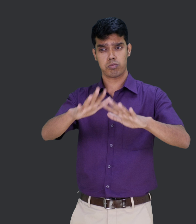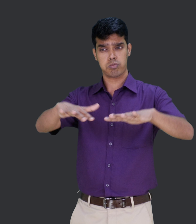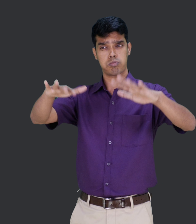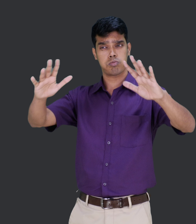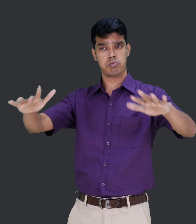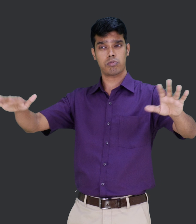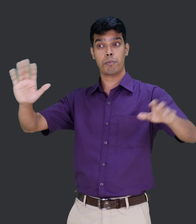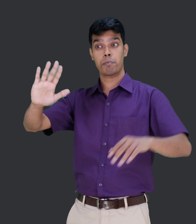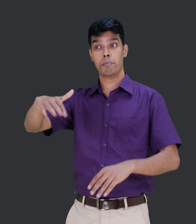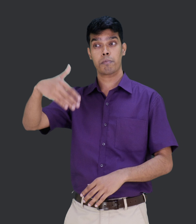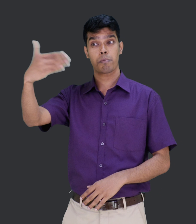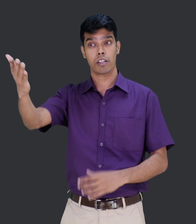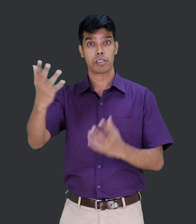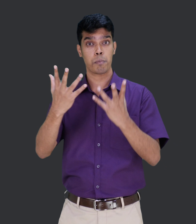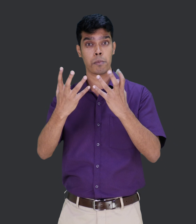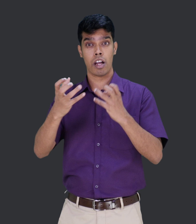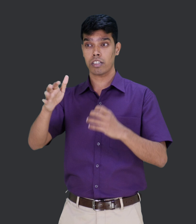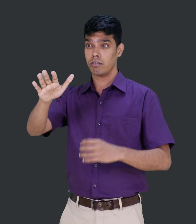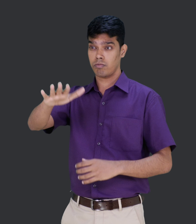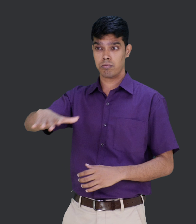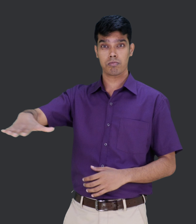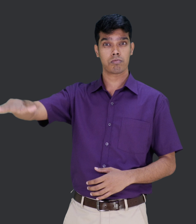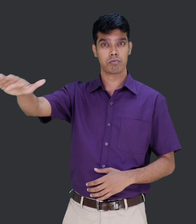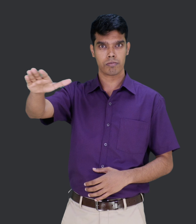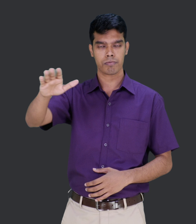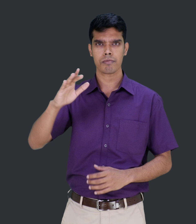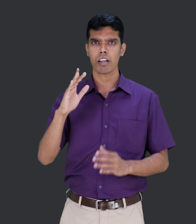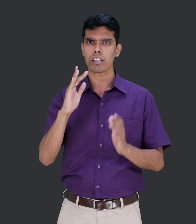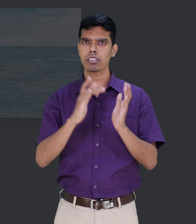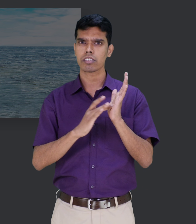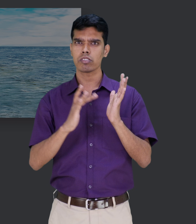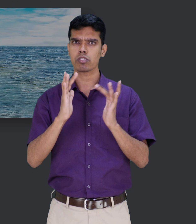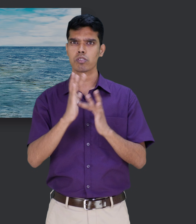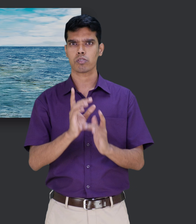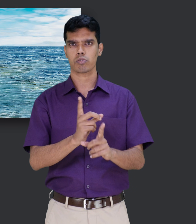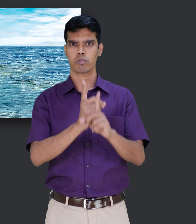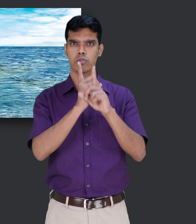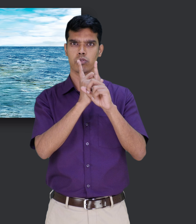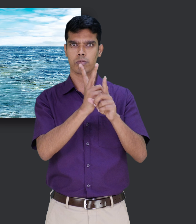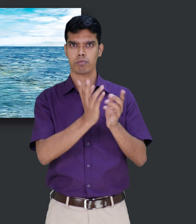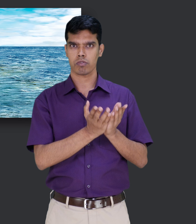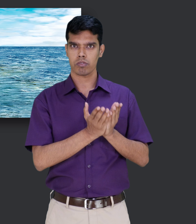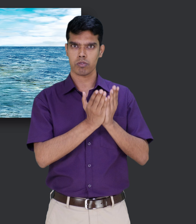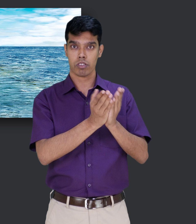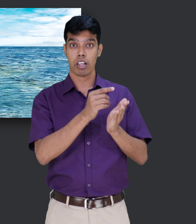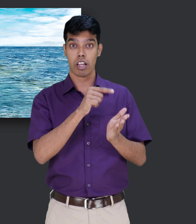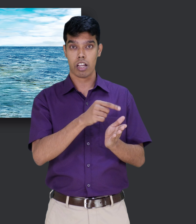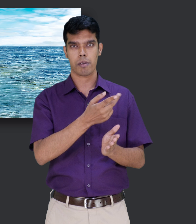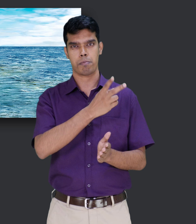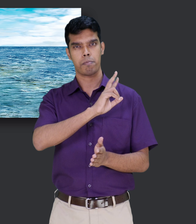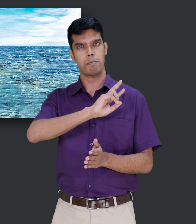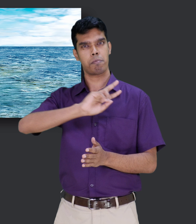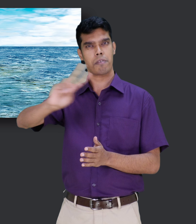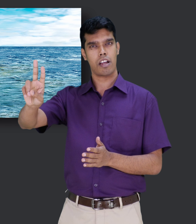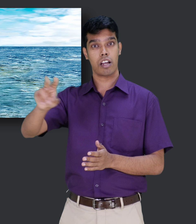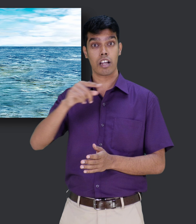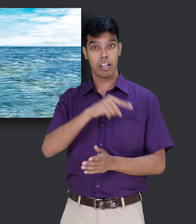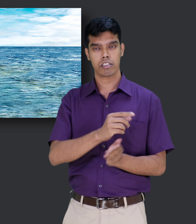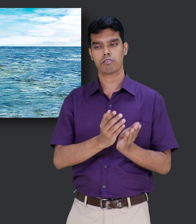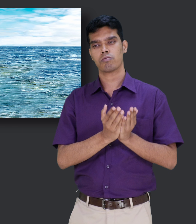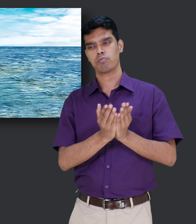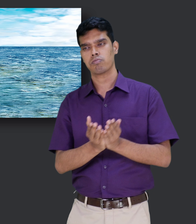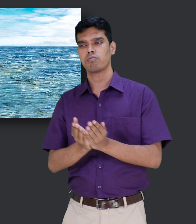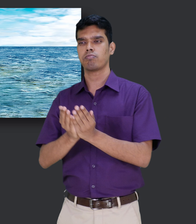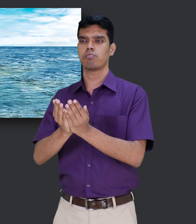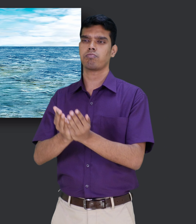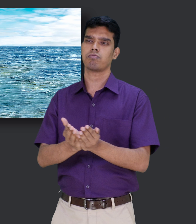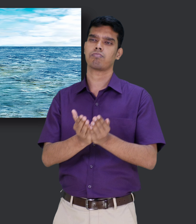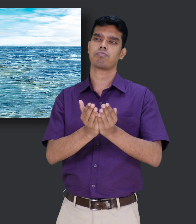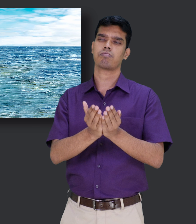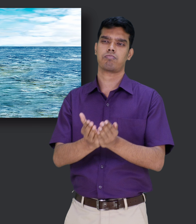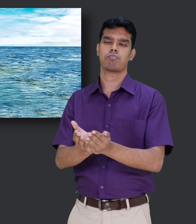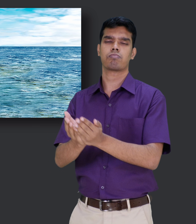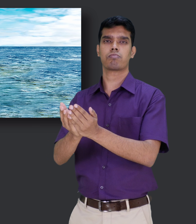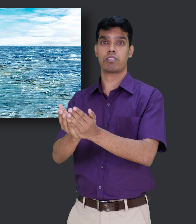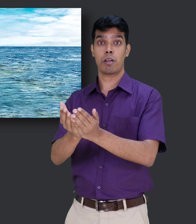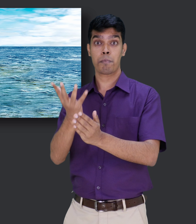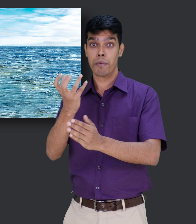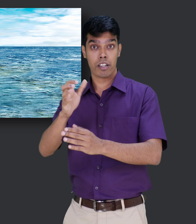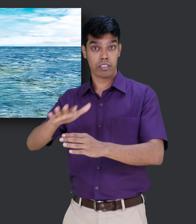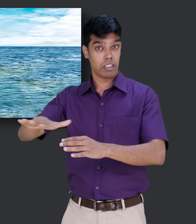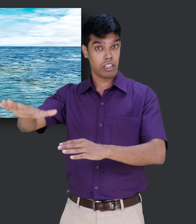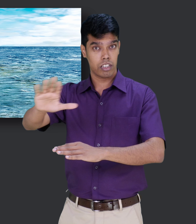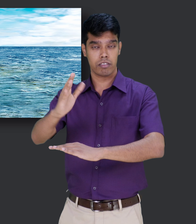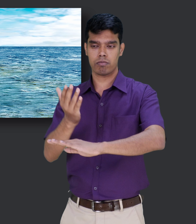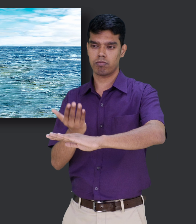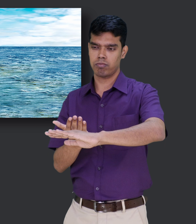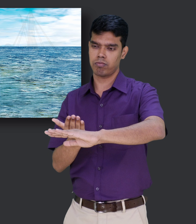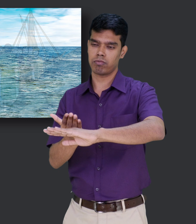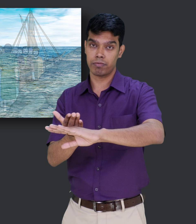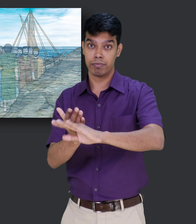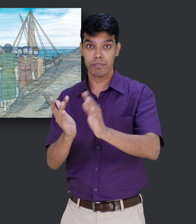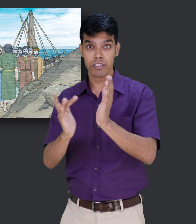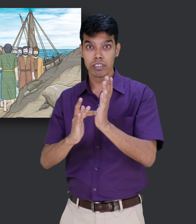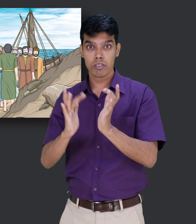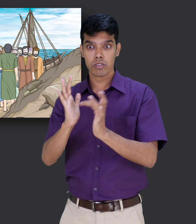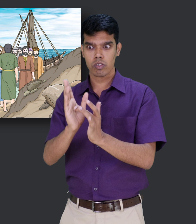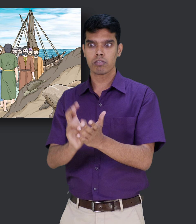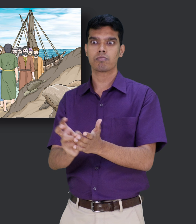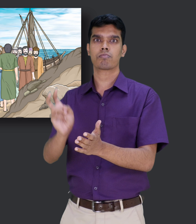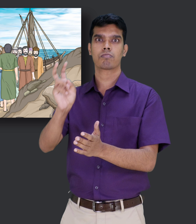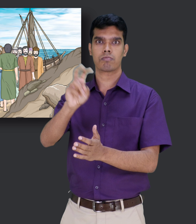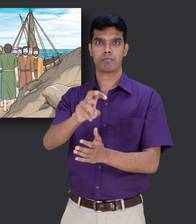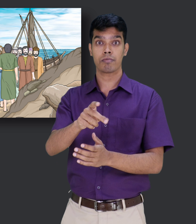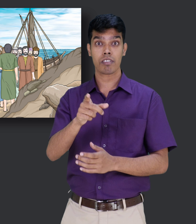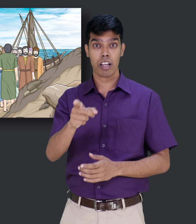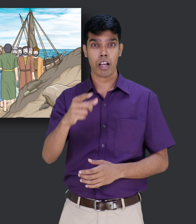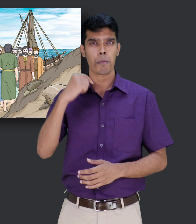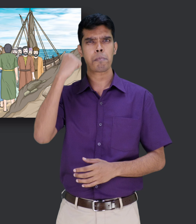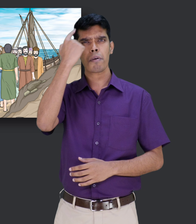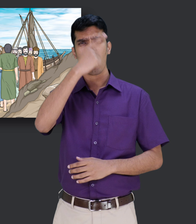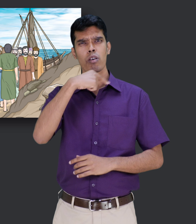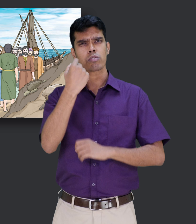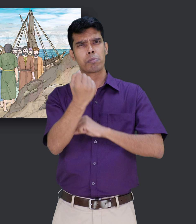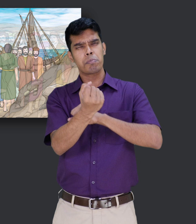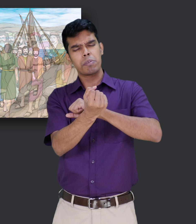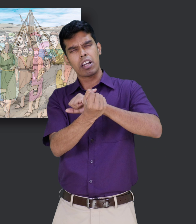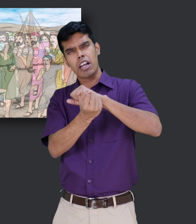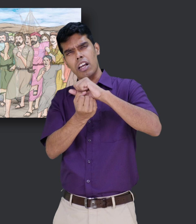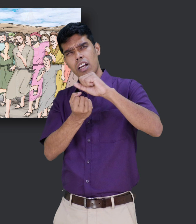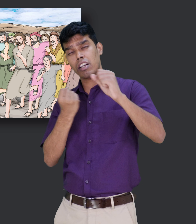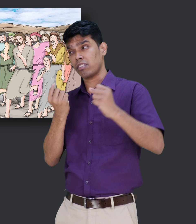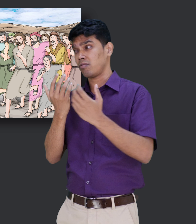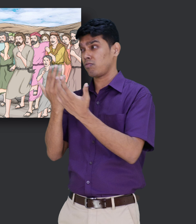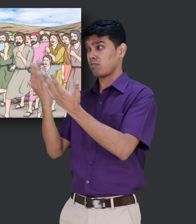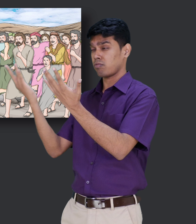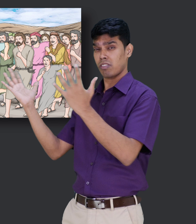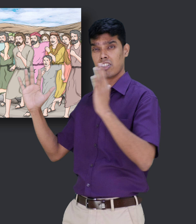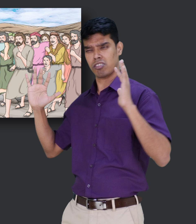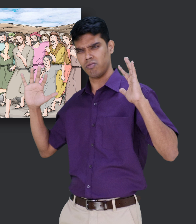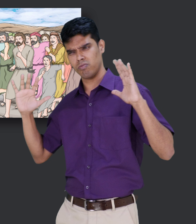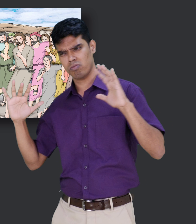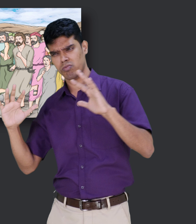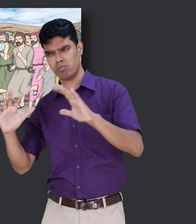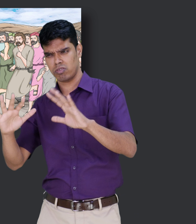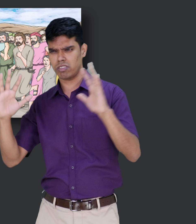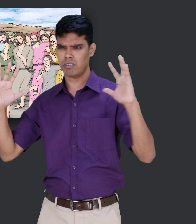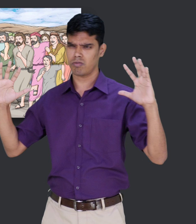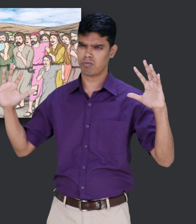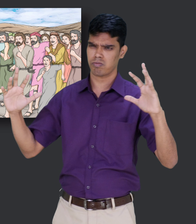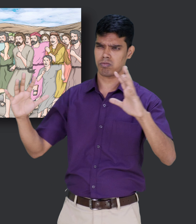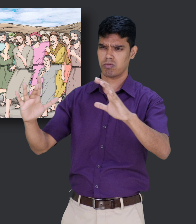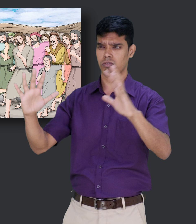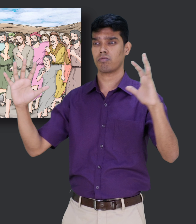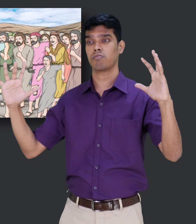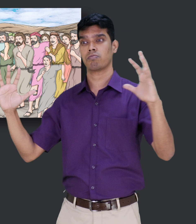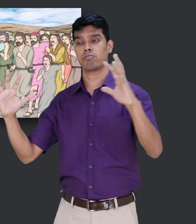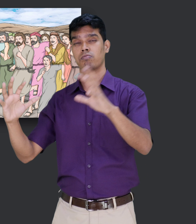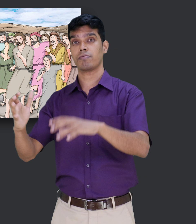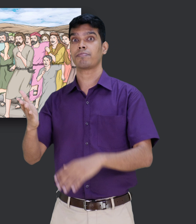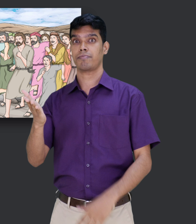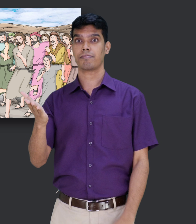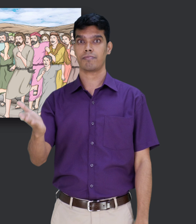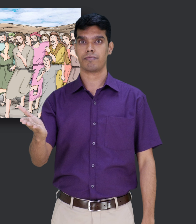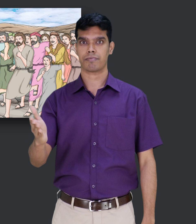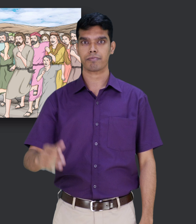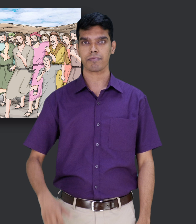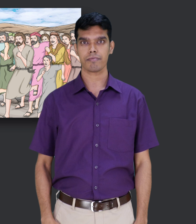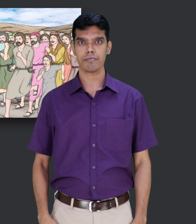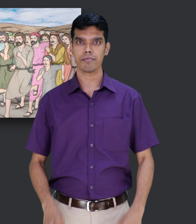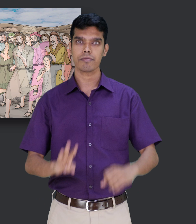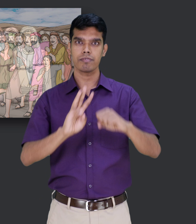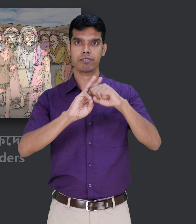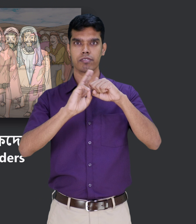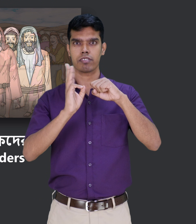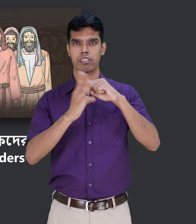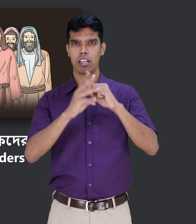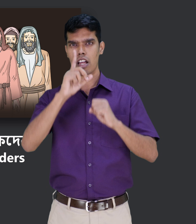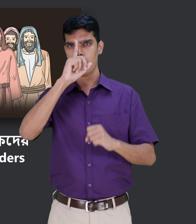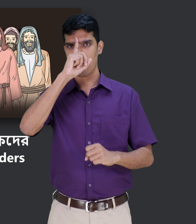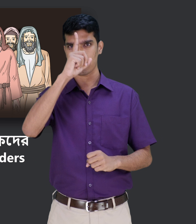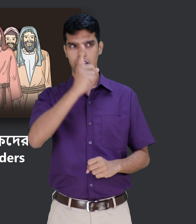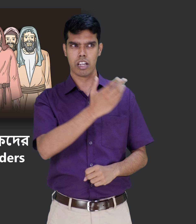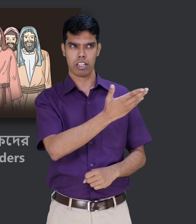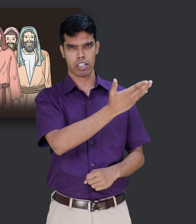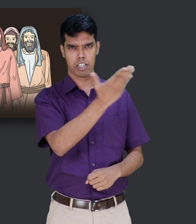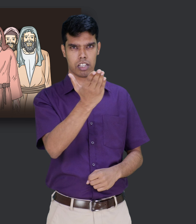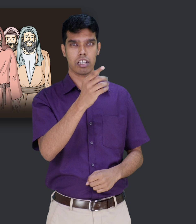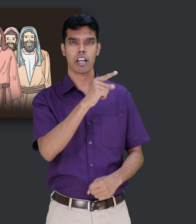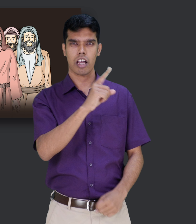When Jesus had again crossed by boat to the other side, a large crowd gathered around Him beside the sea.